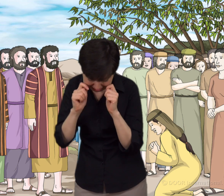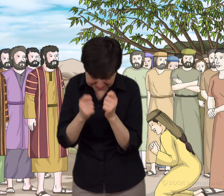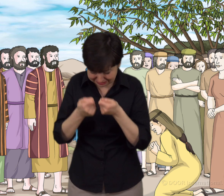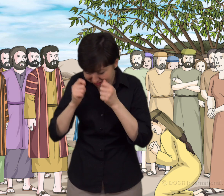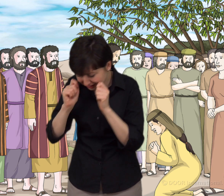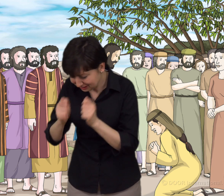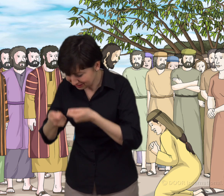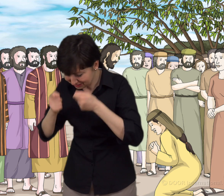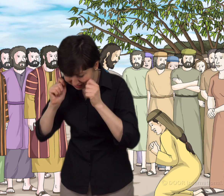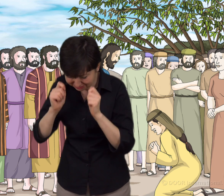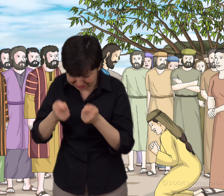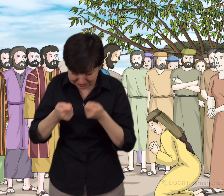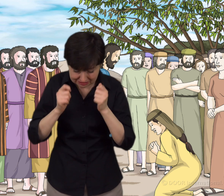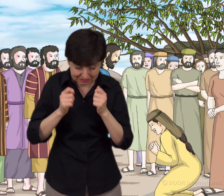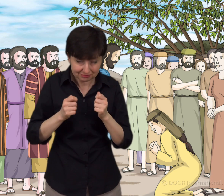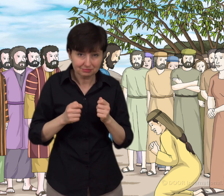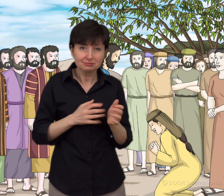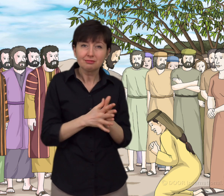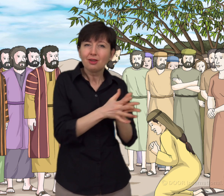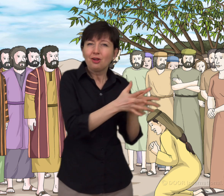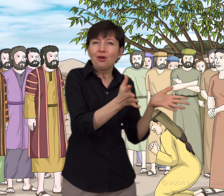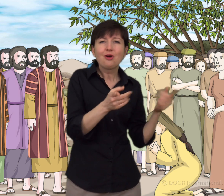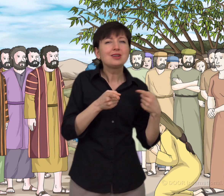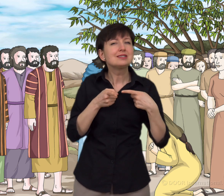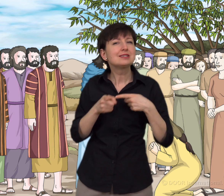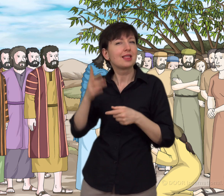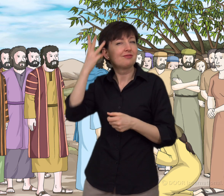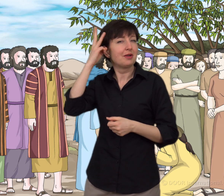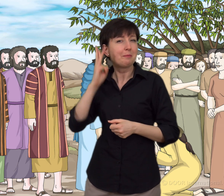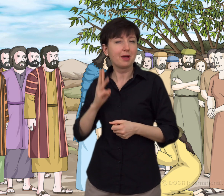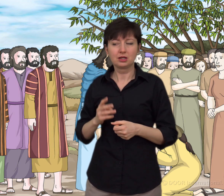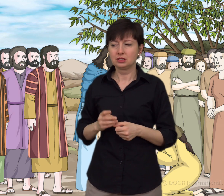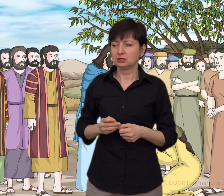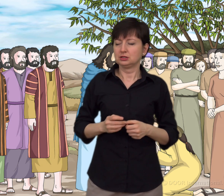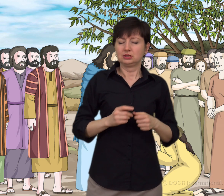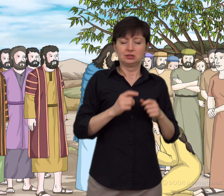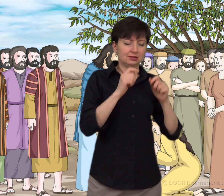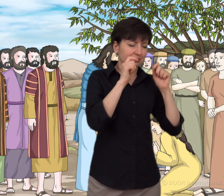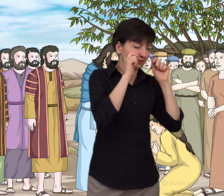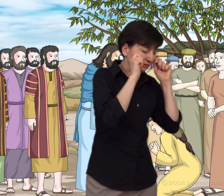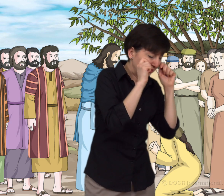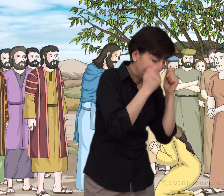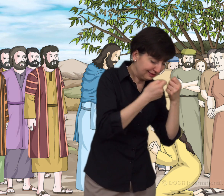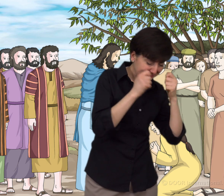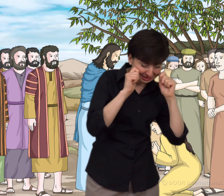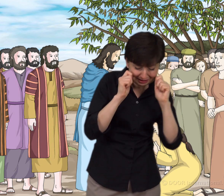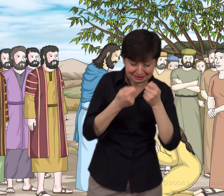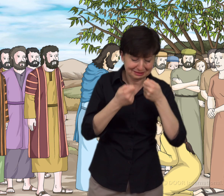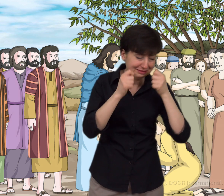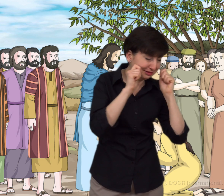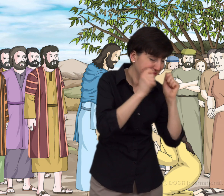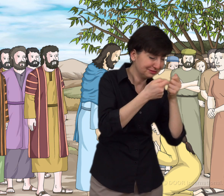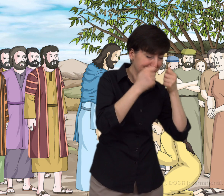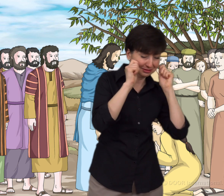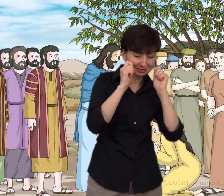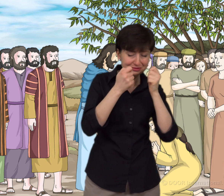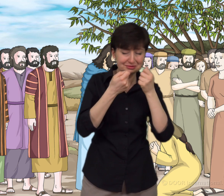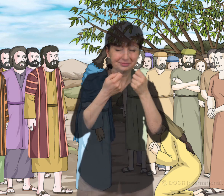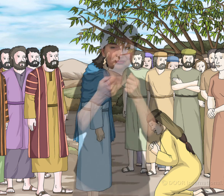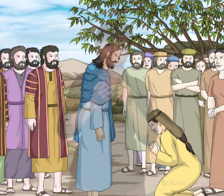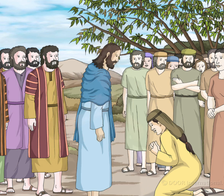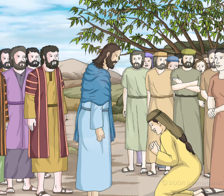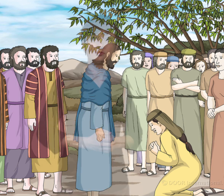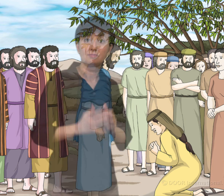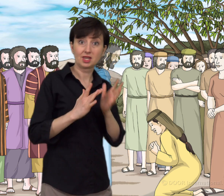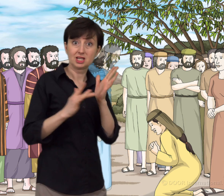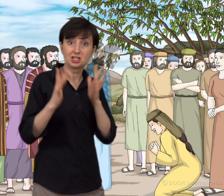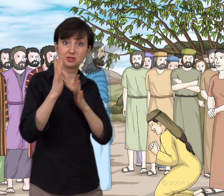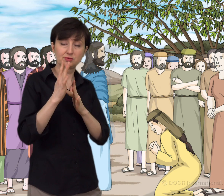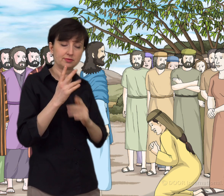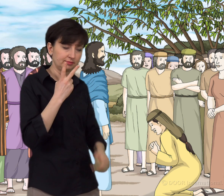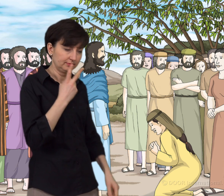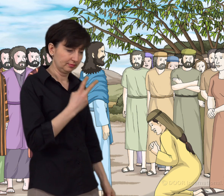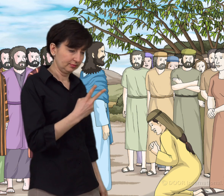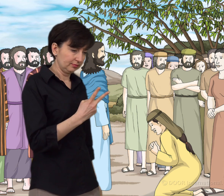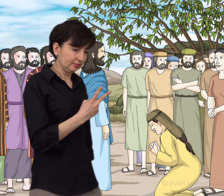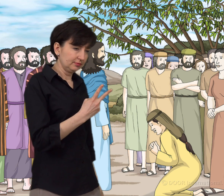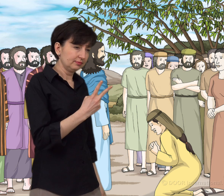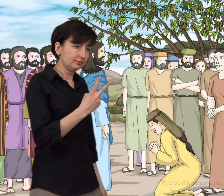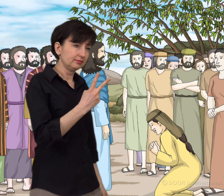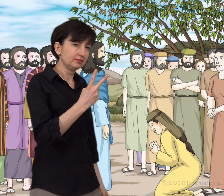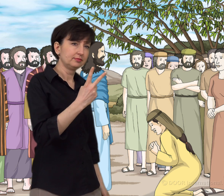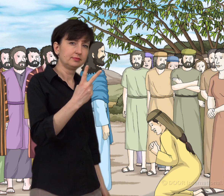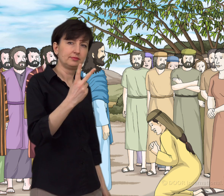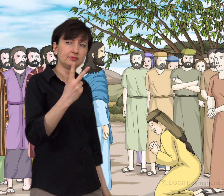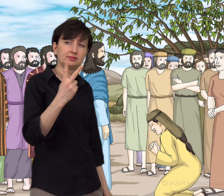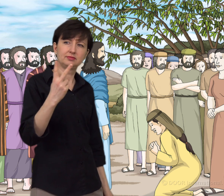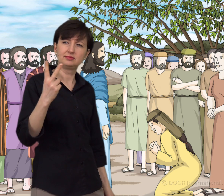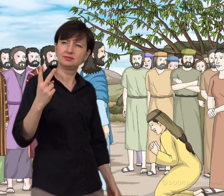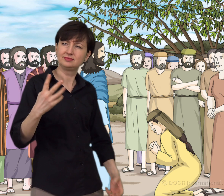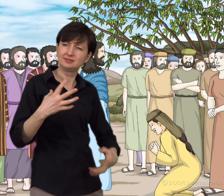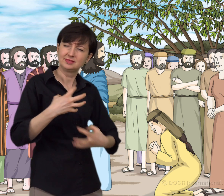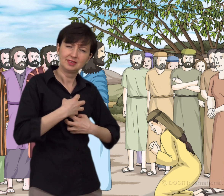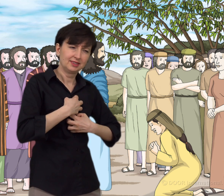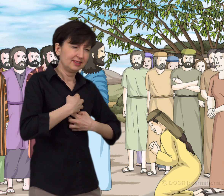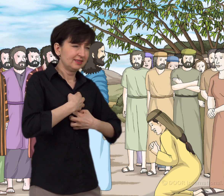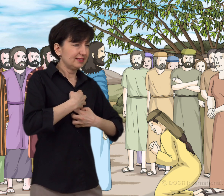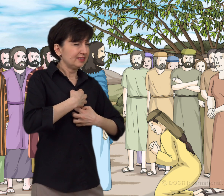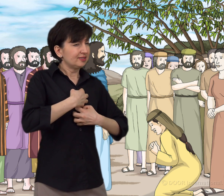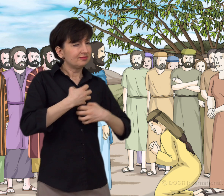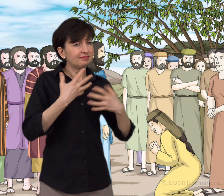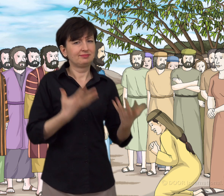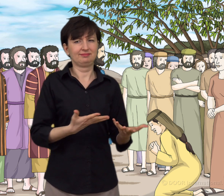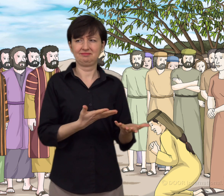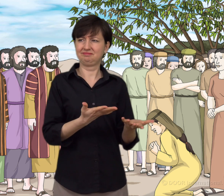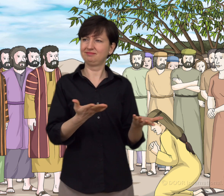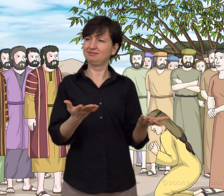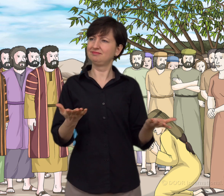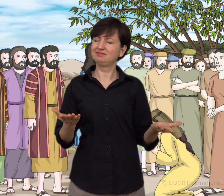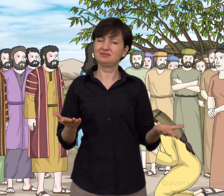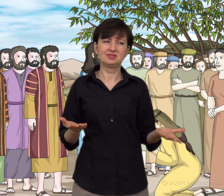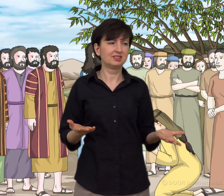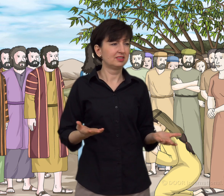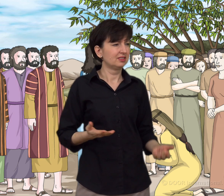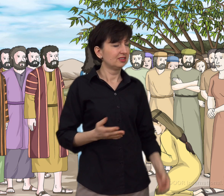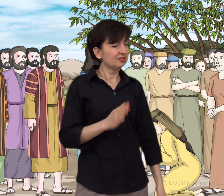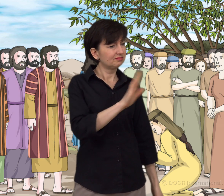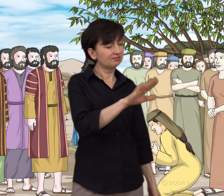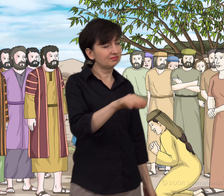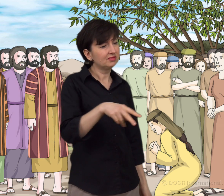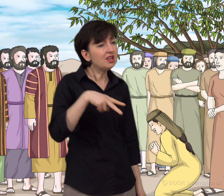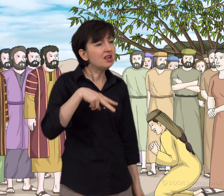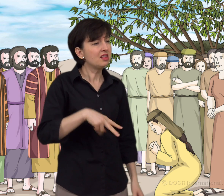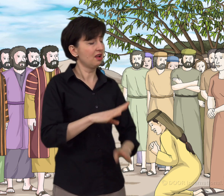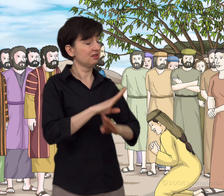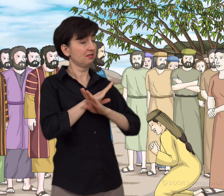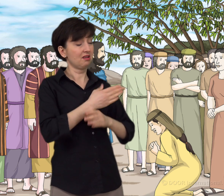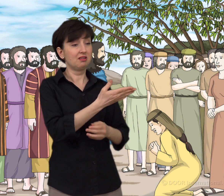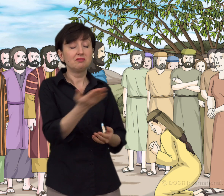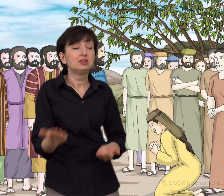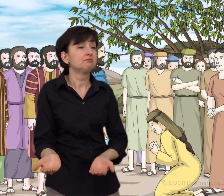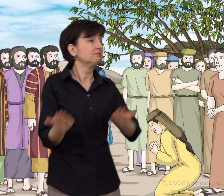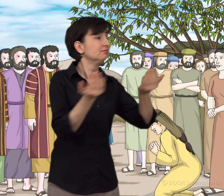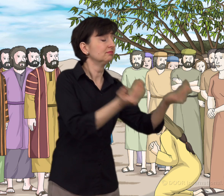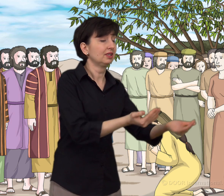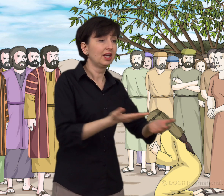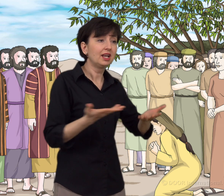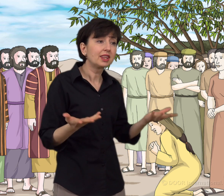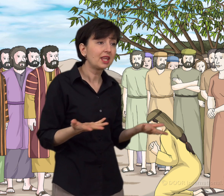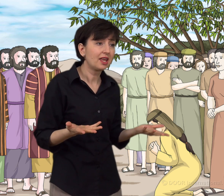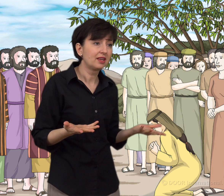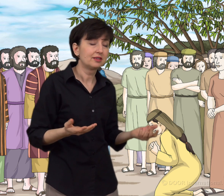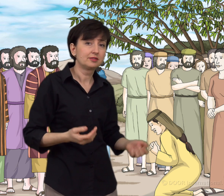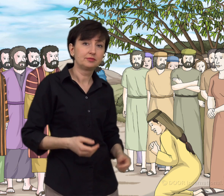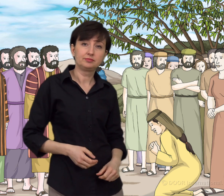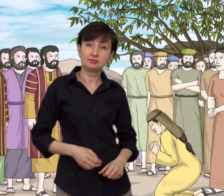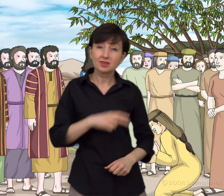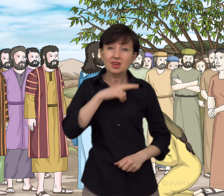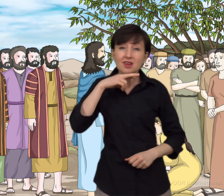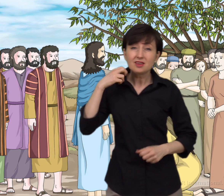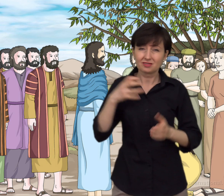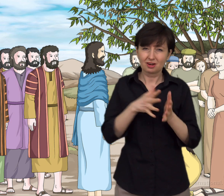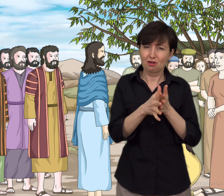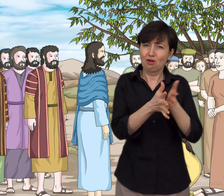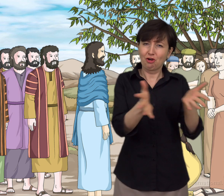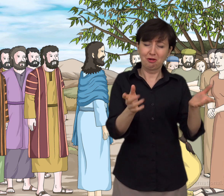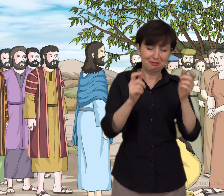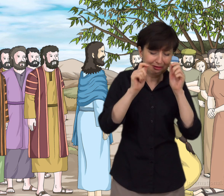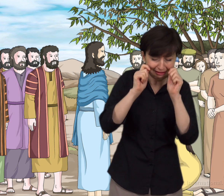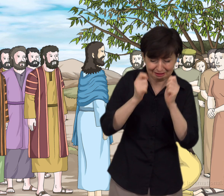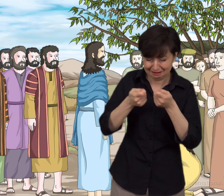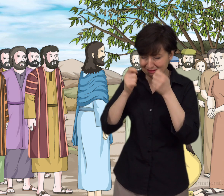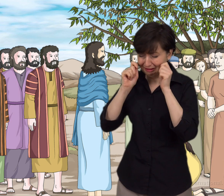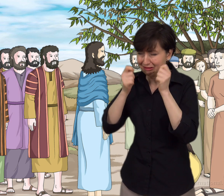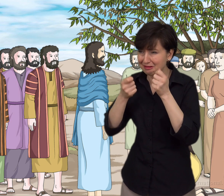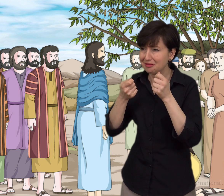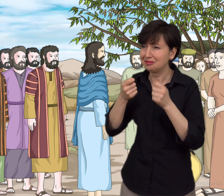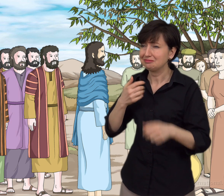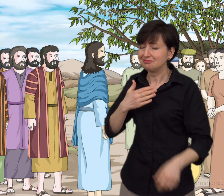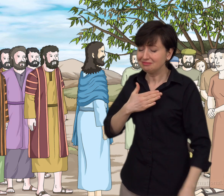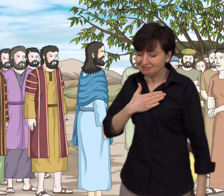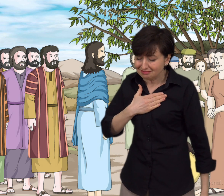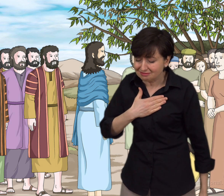When Jesus saw her weeping, and the Jews who had come with her also weeping, He was deeply moved in spirit and troubled.